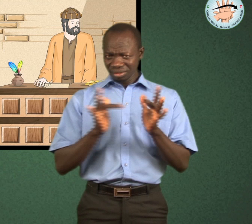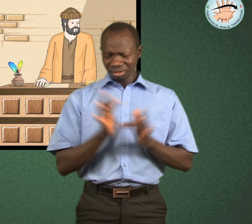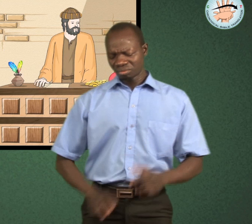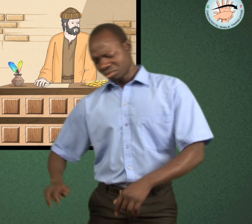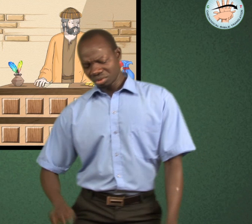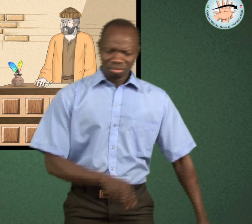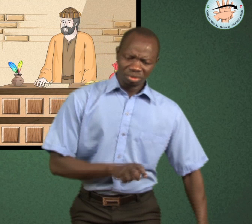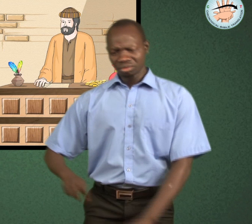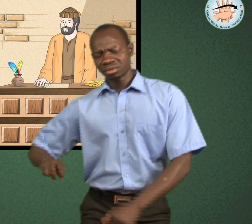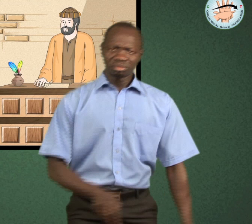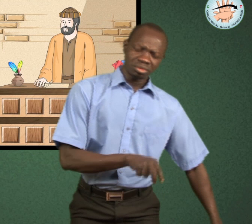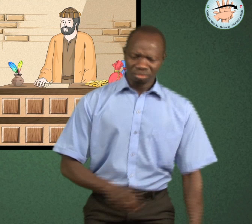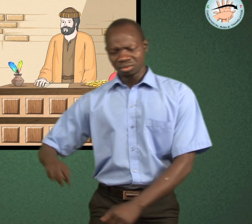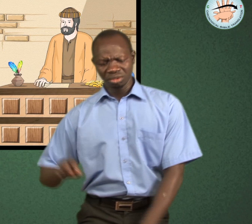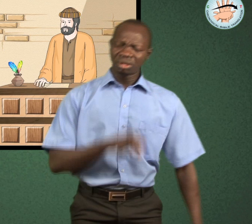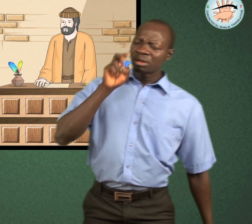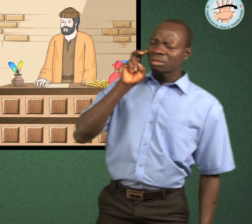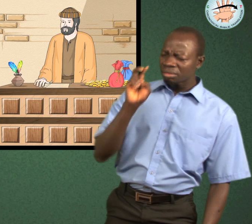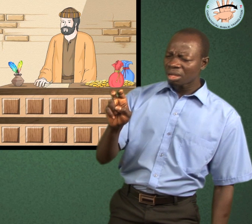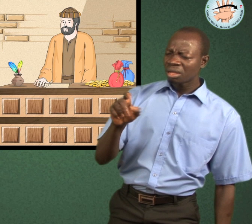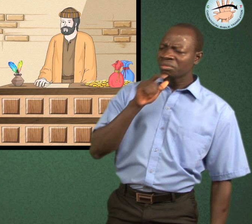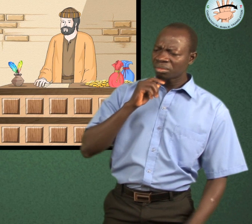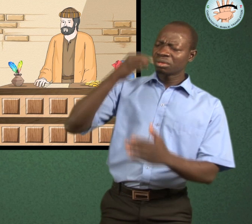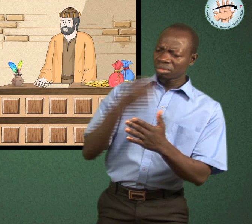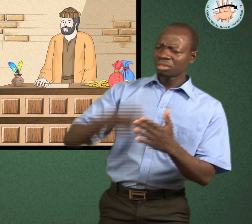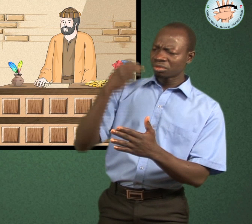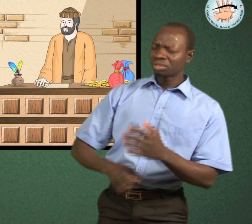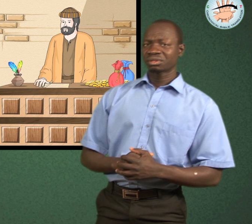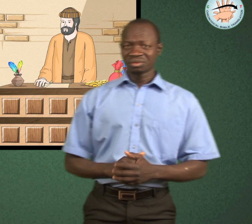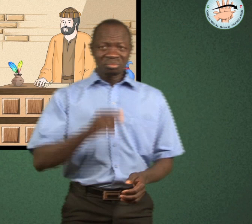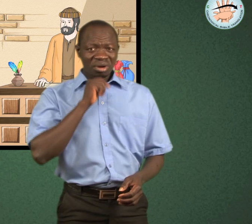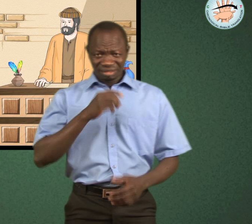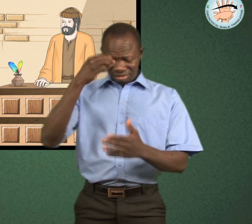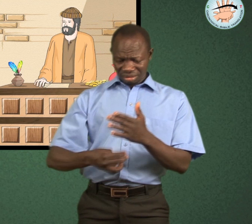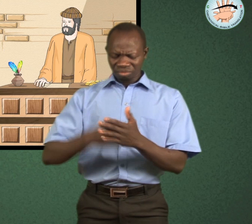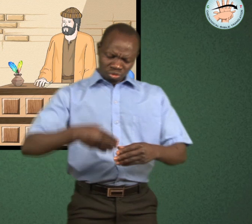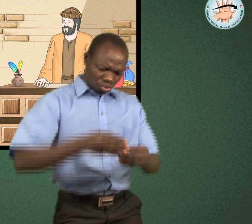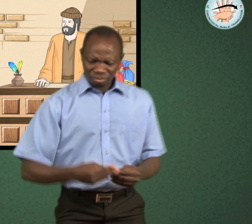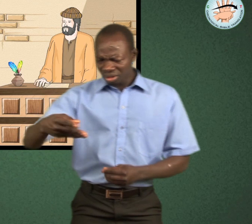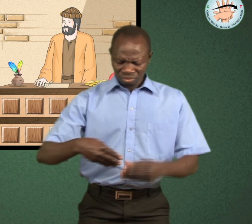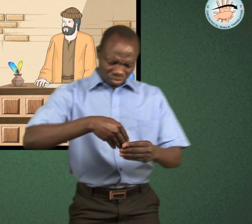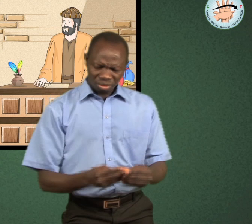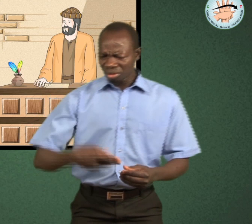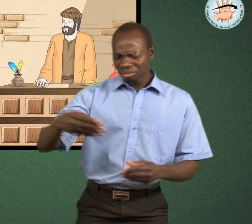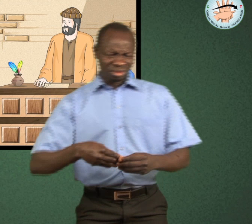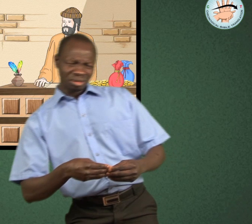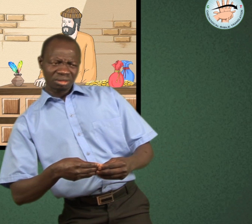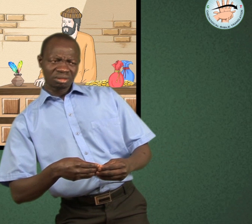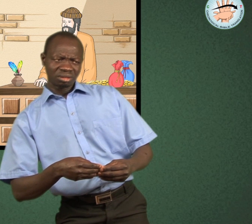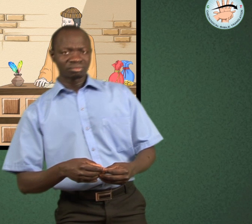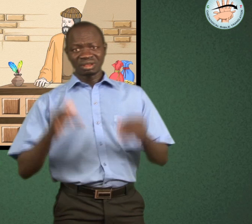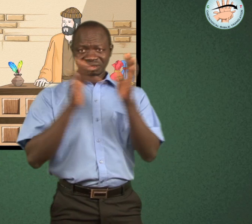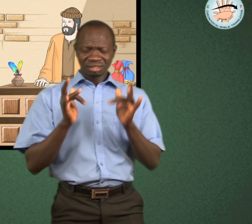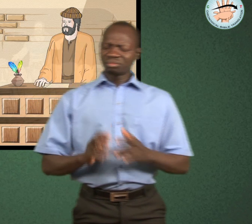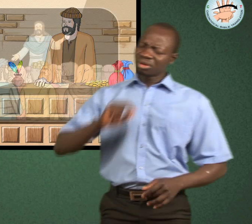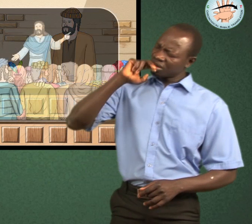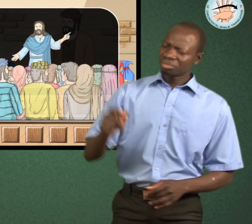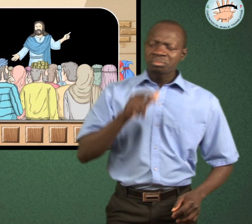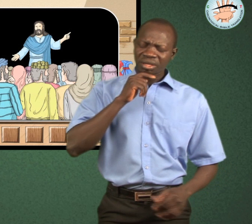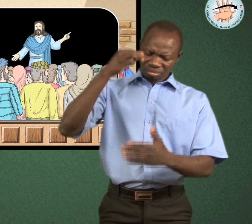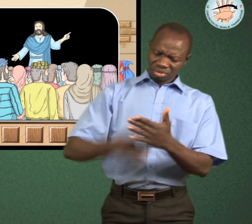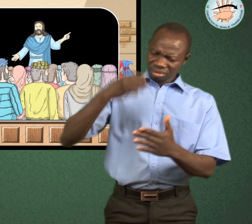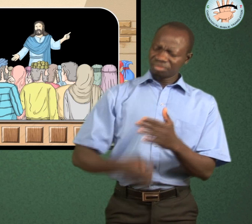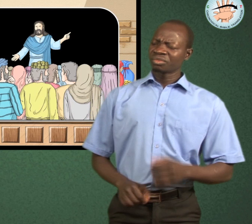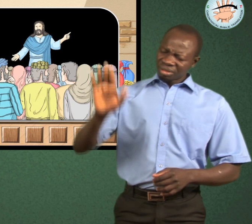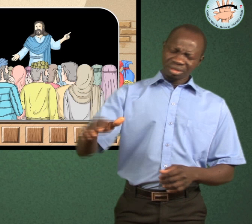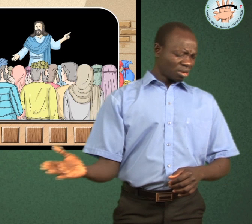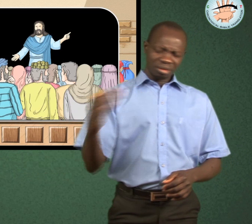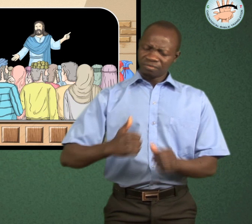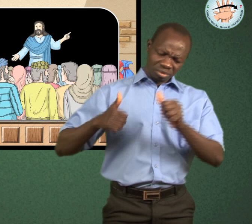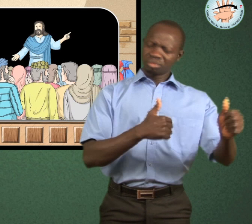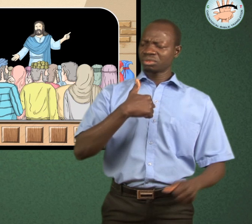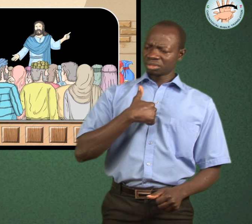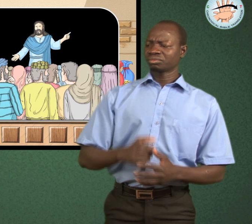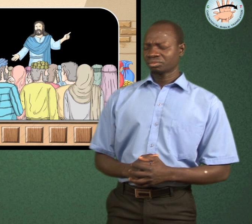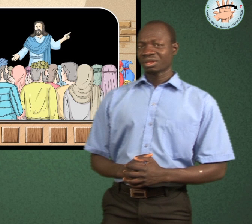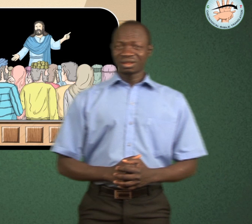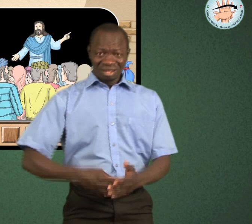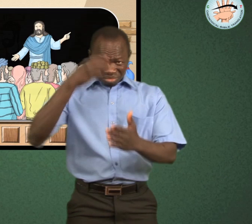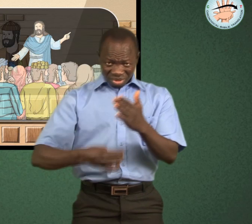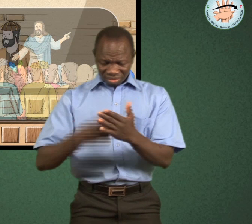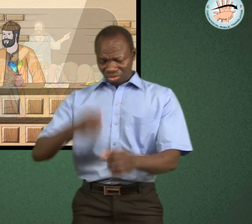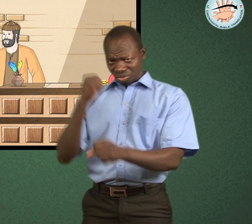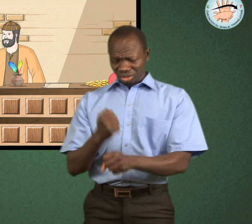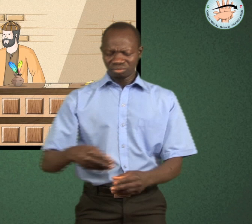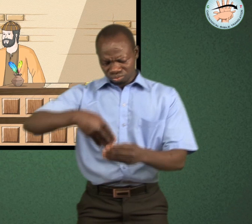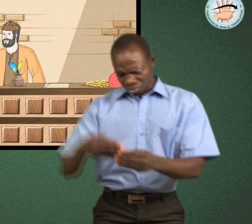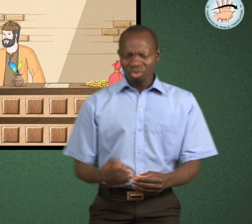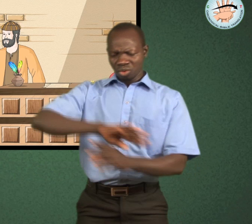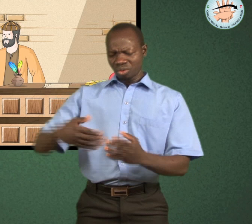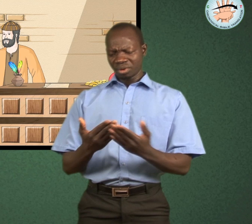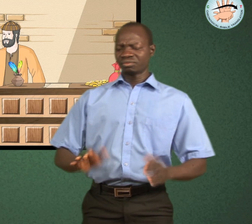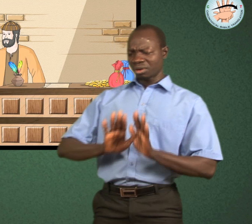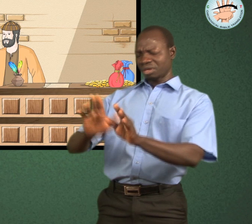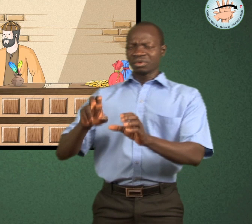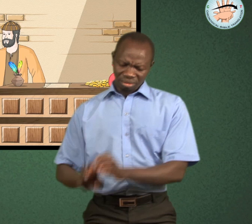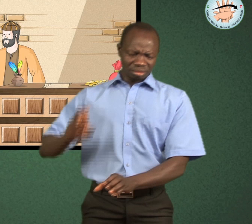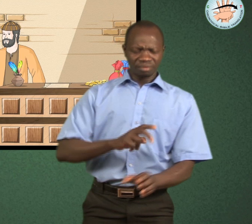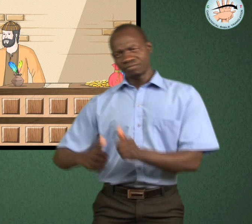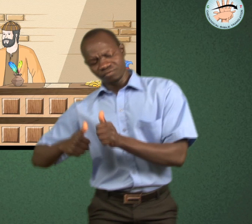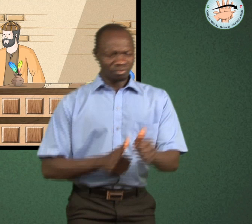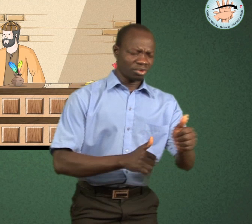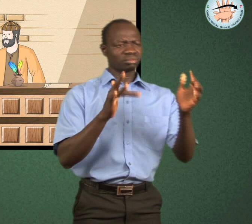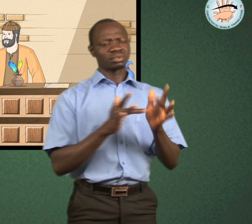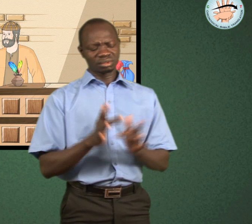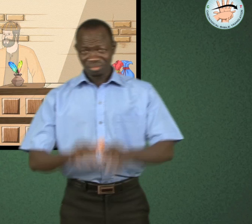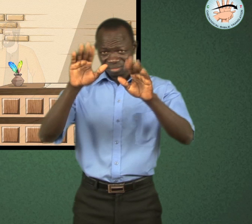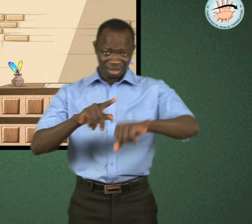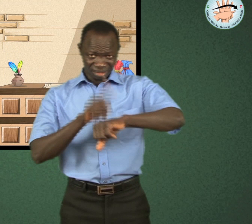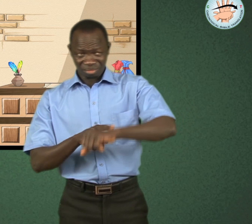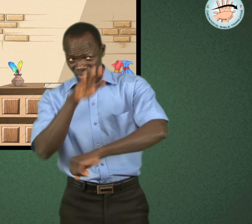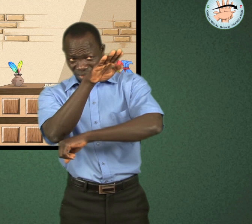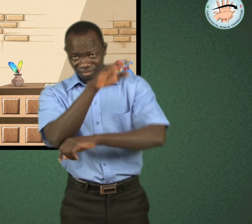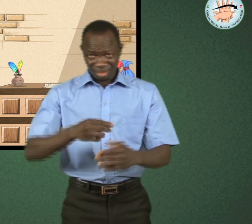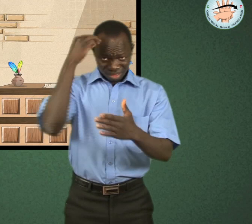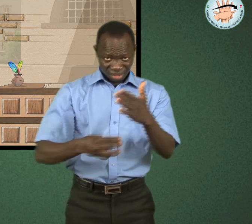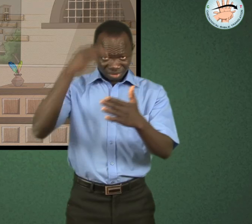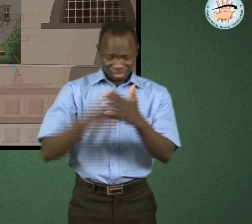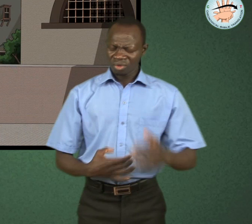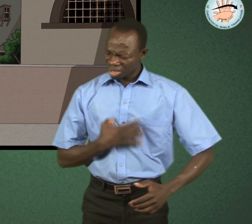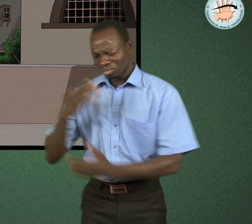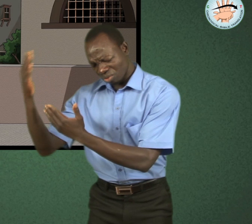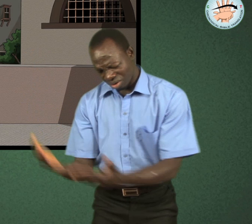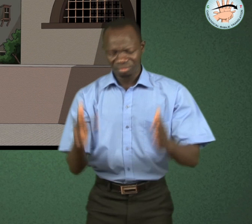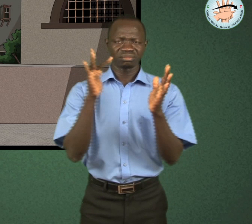“Follow Me,” He told him, and Levi got up and followed Him.